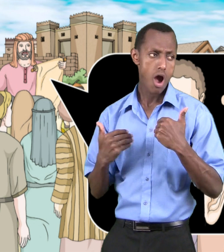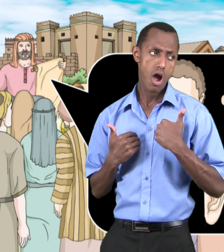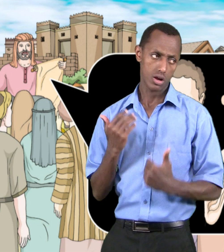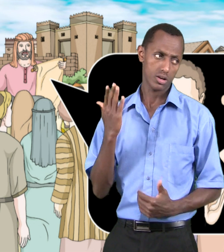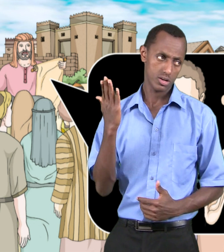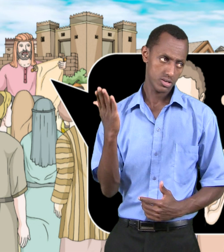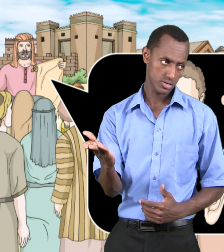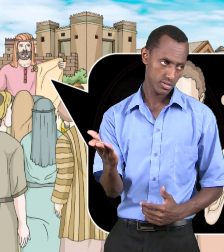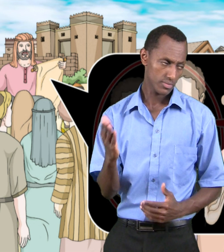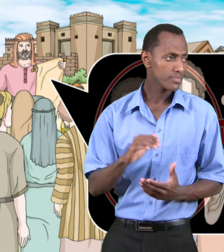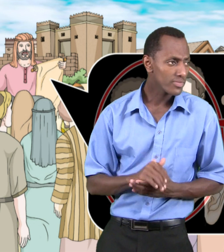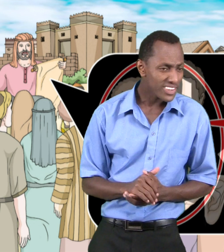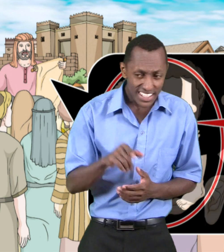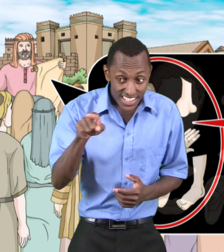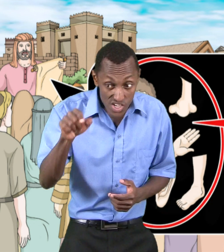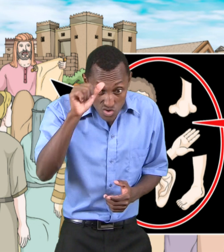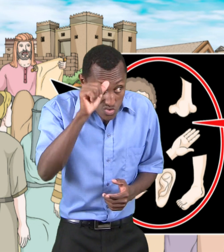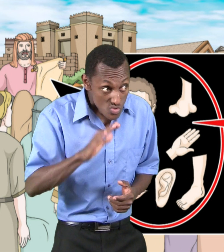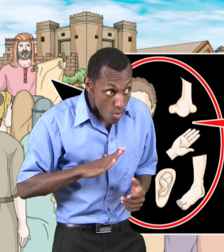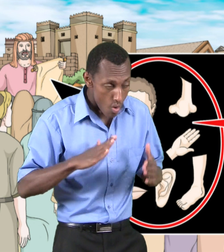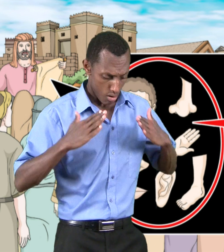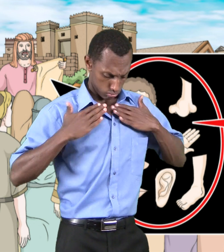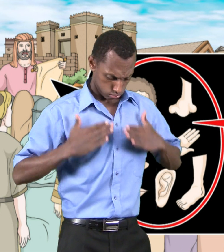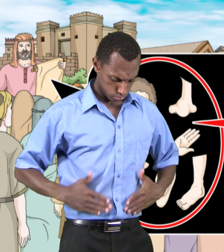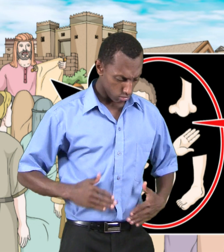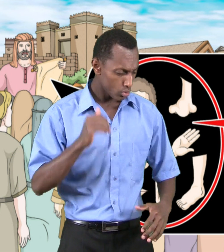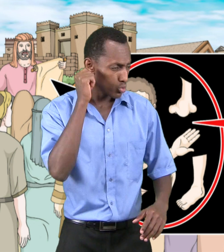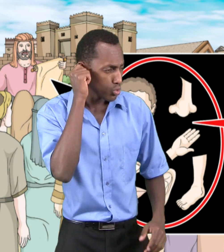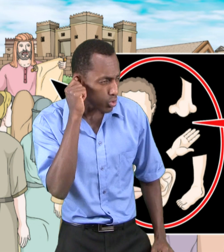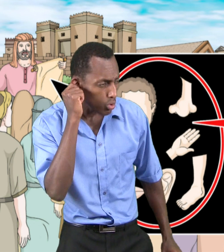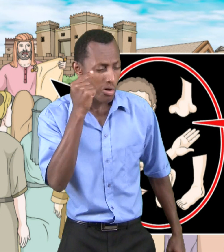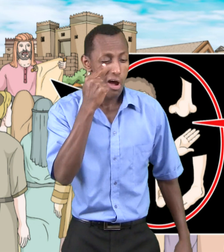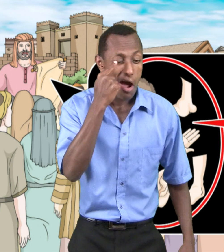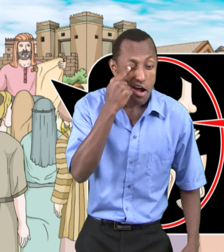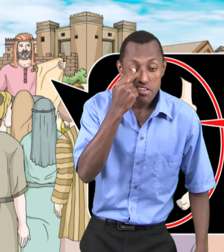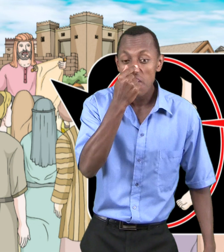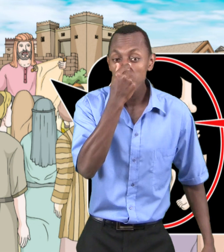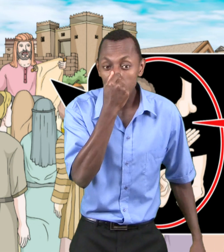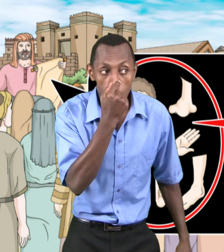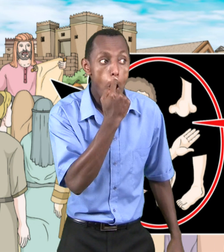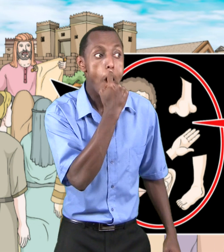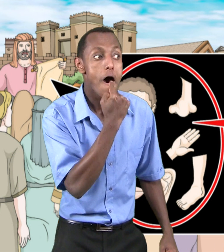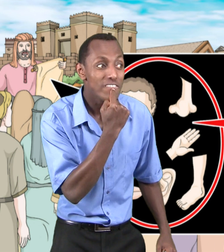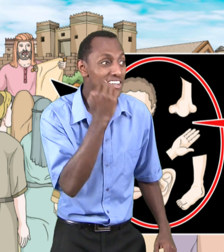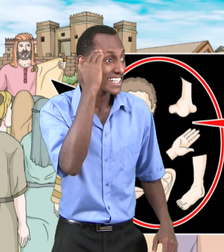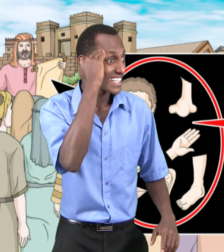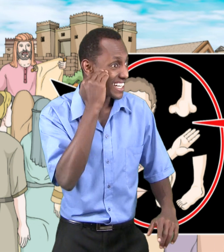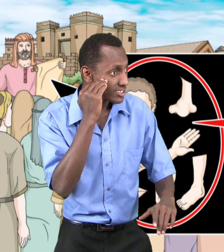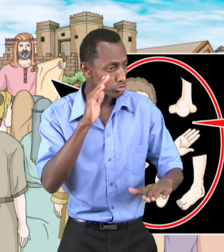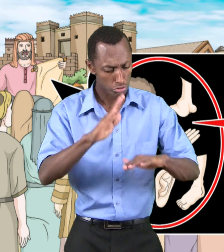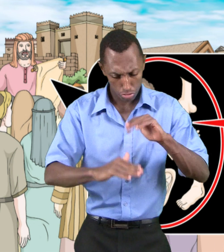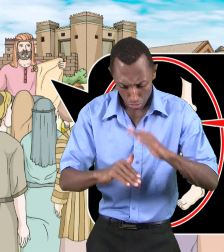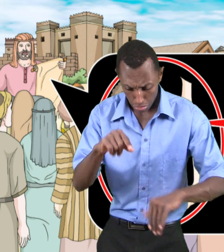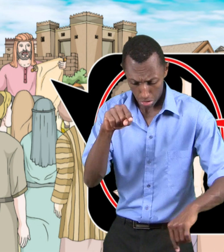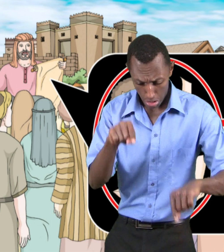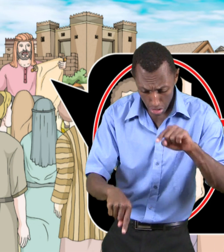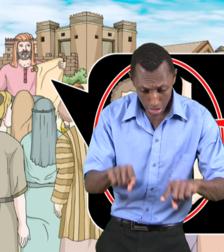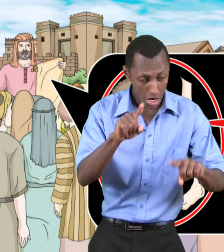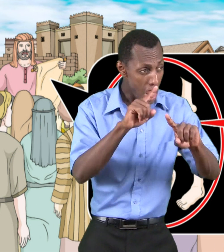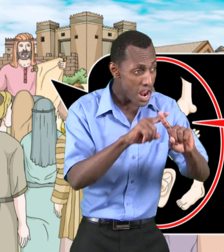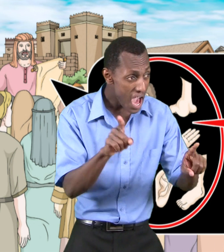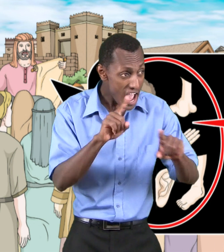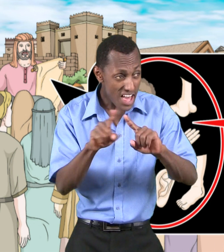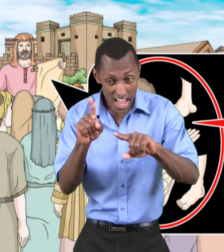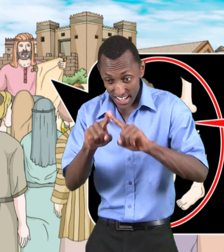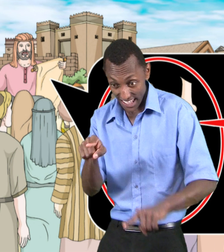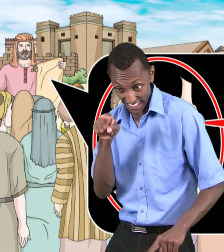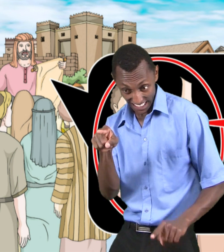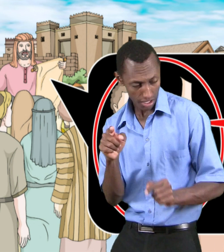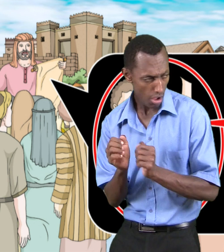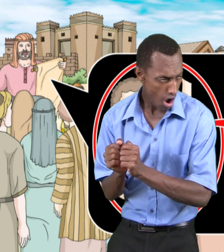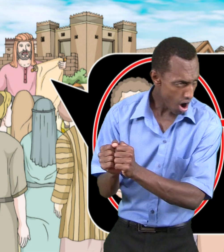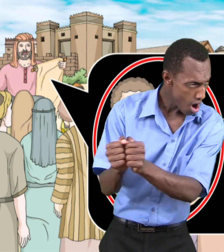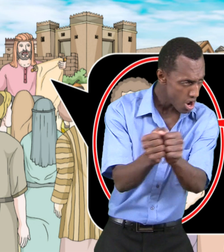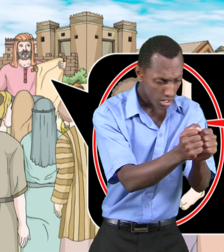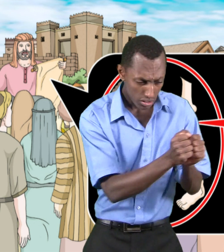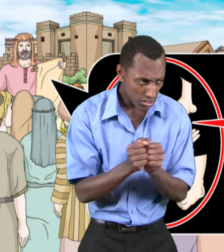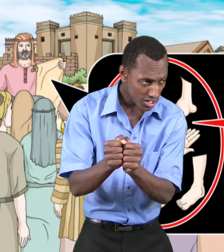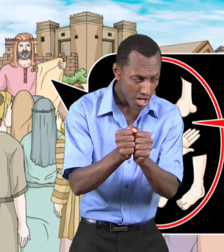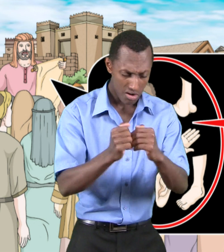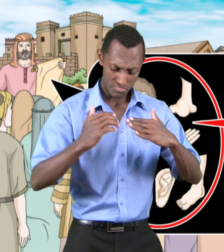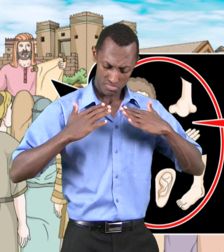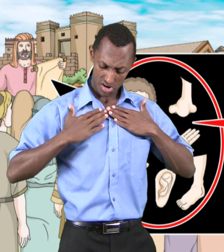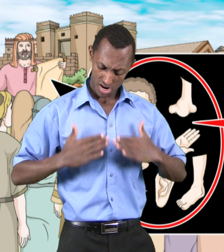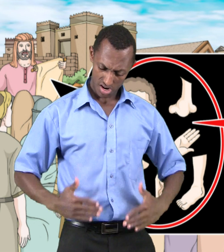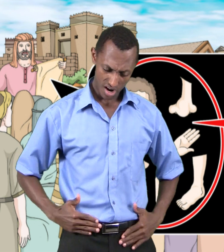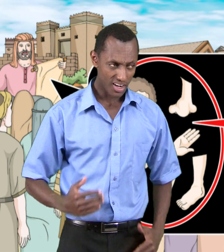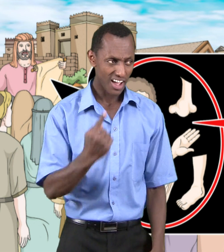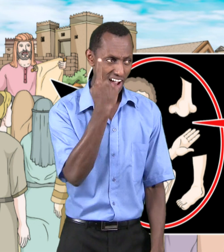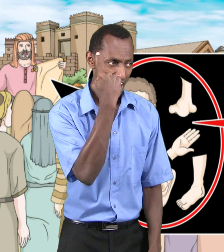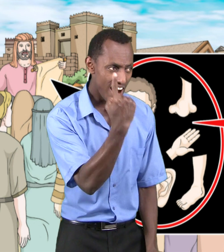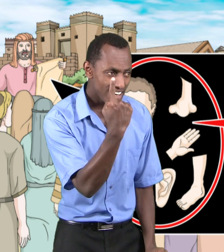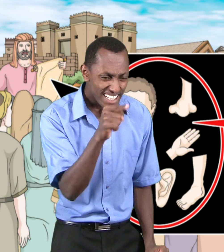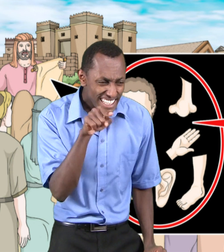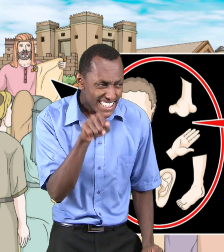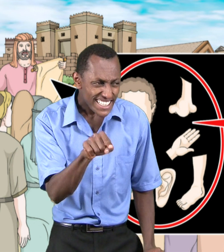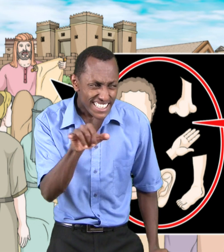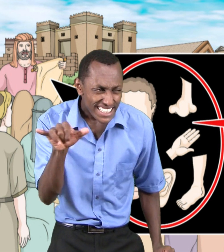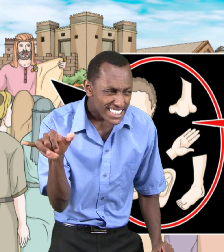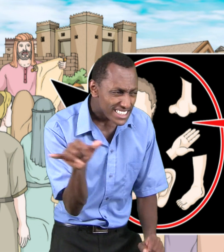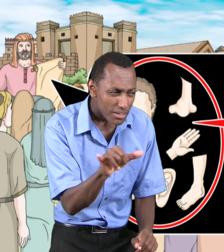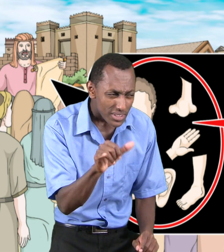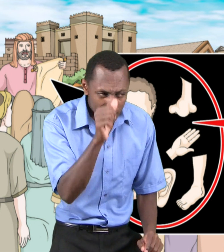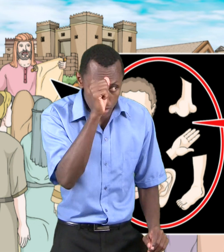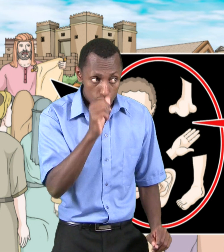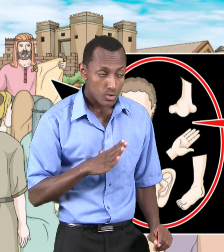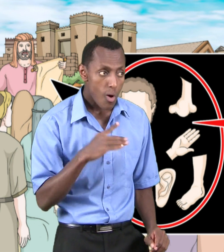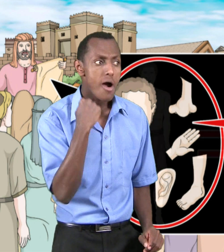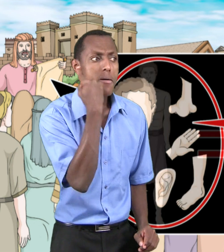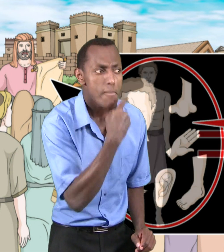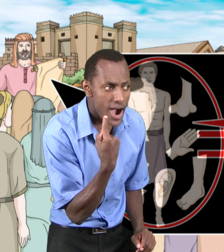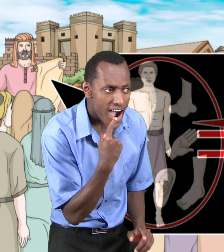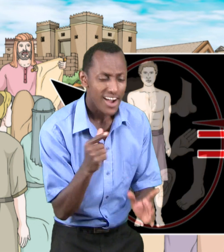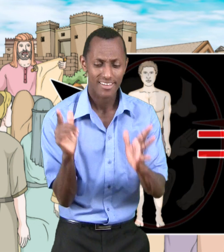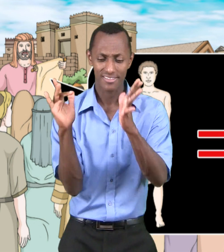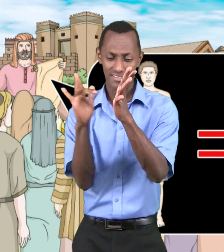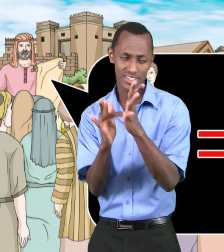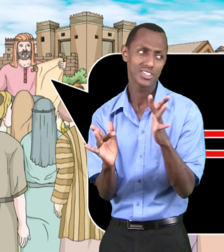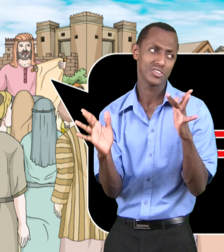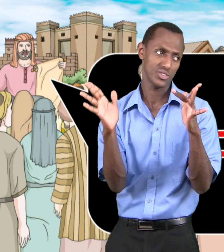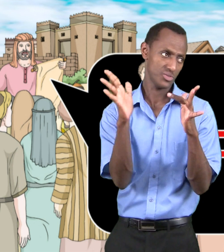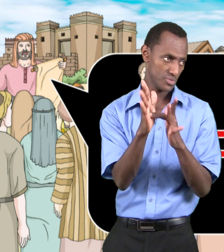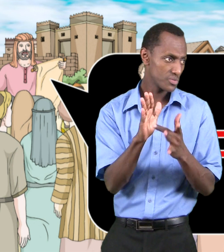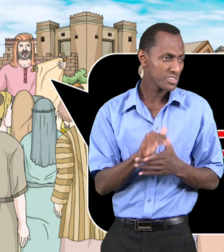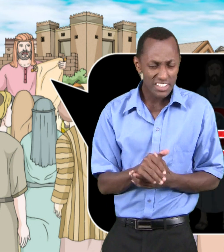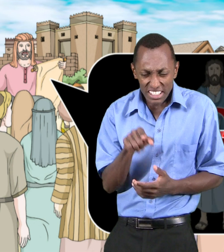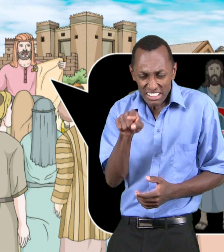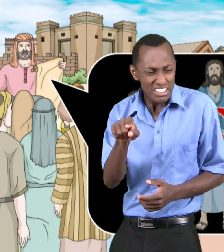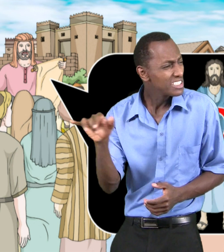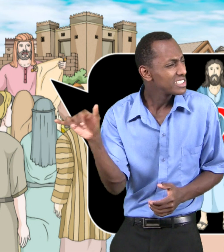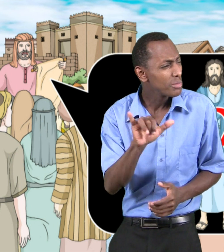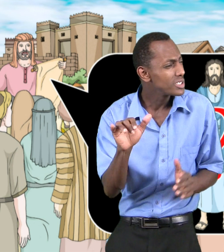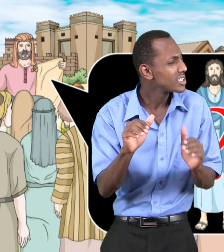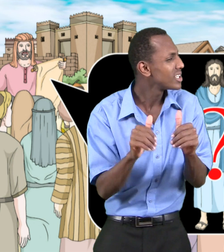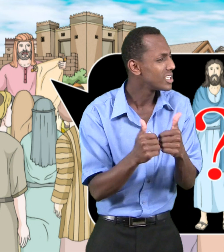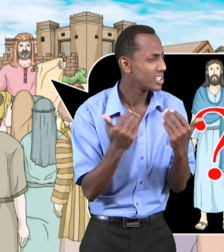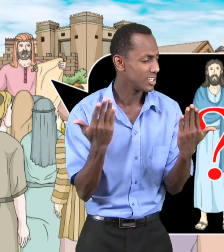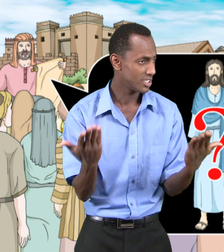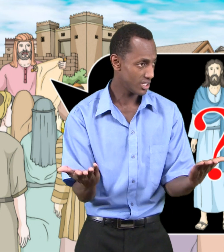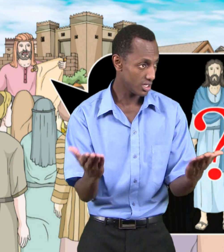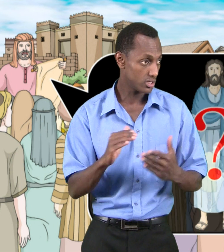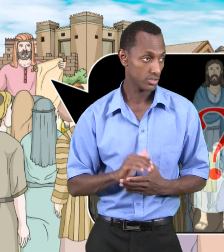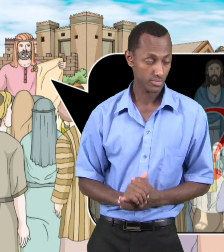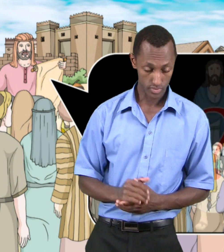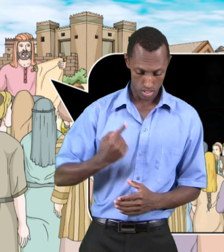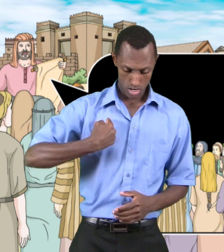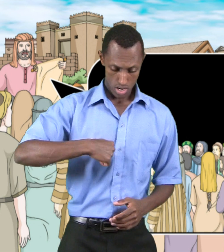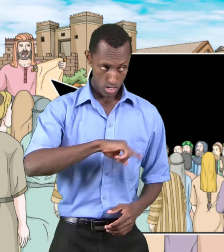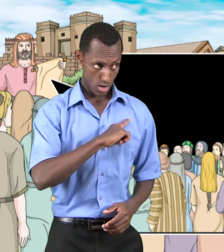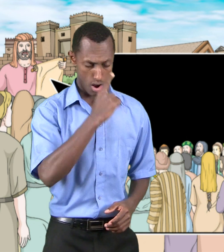And although its parts are many, they all form one body. So it is with Christ.